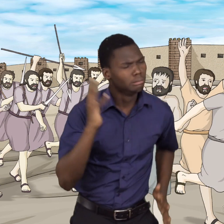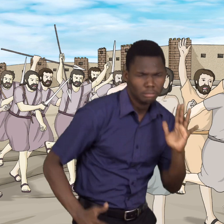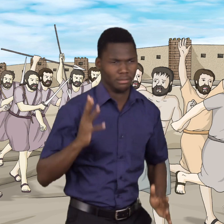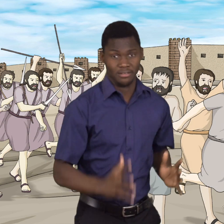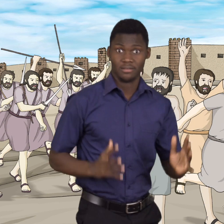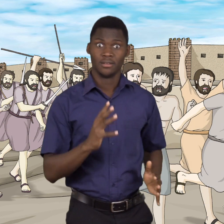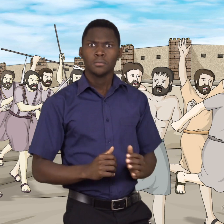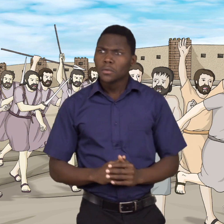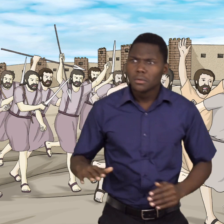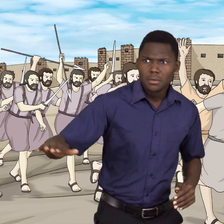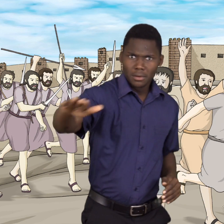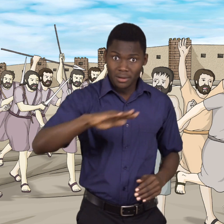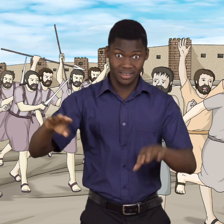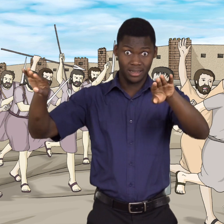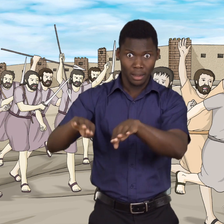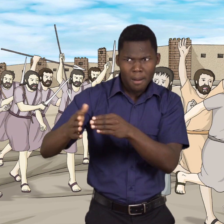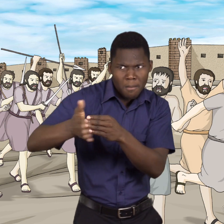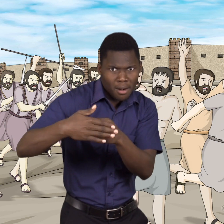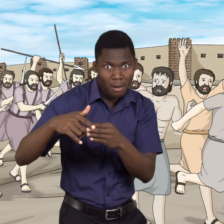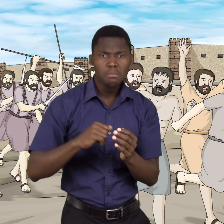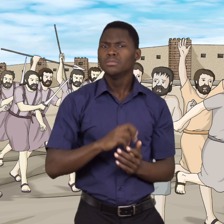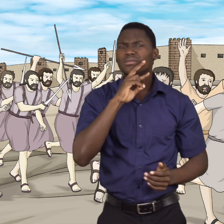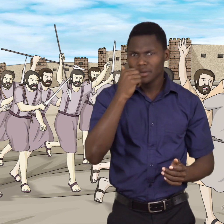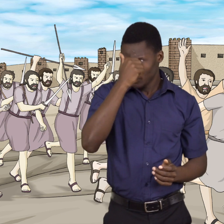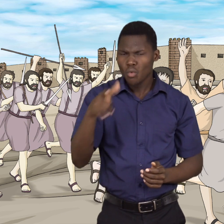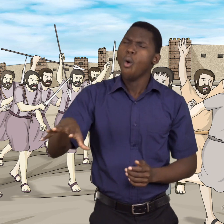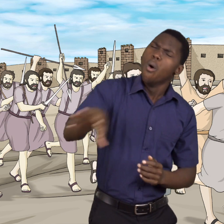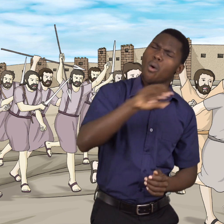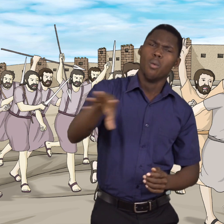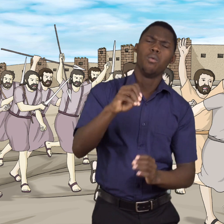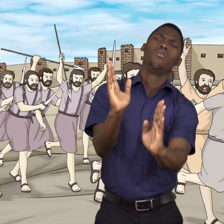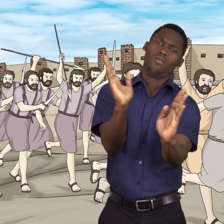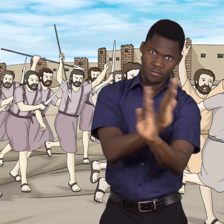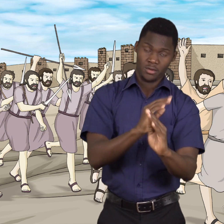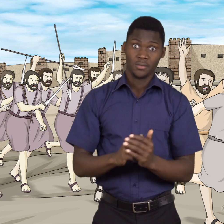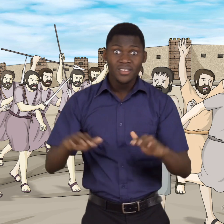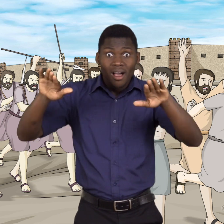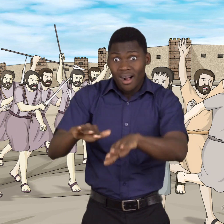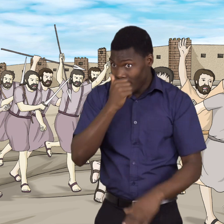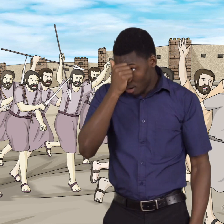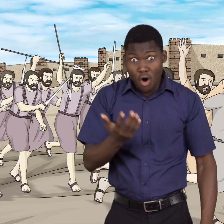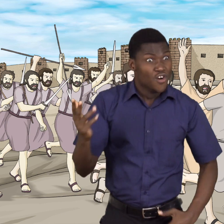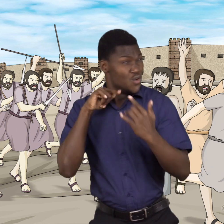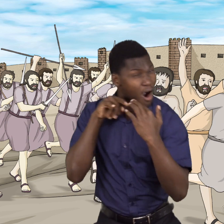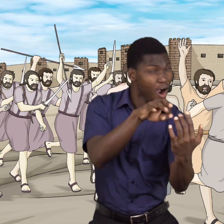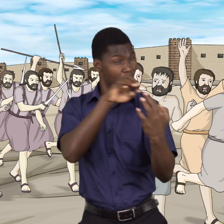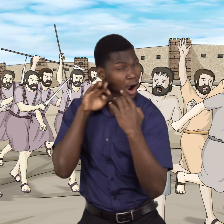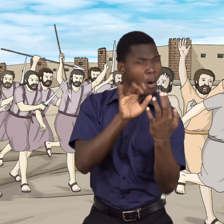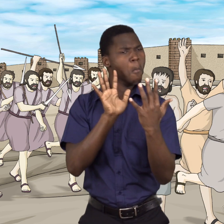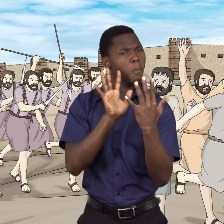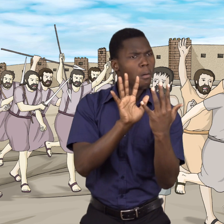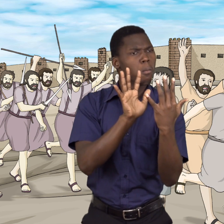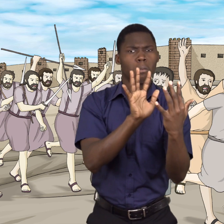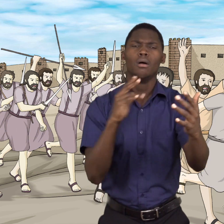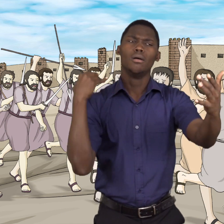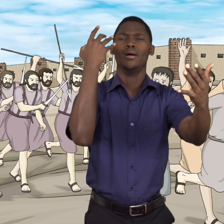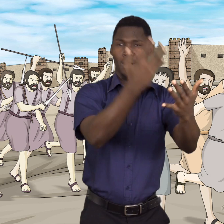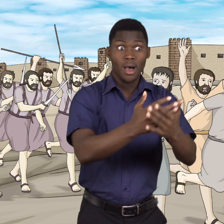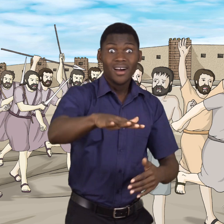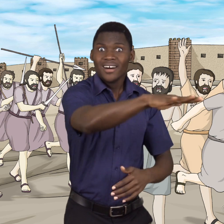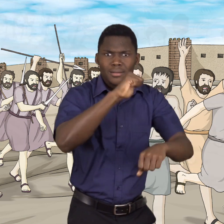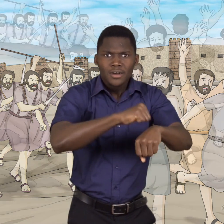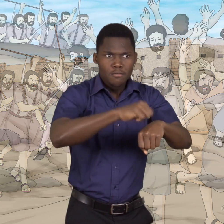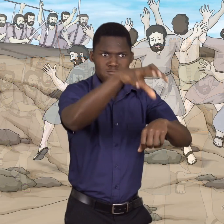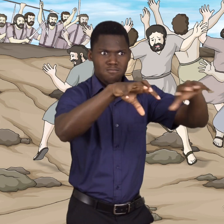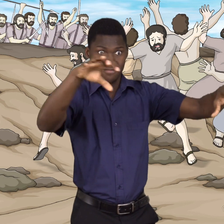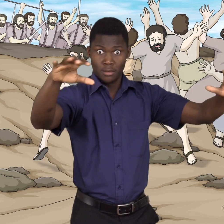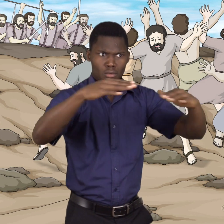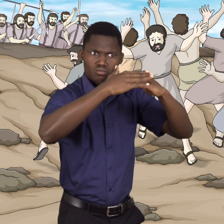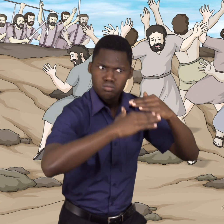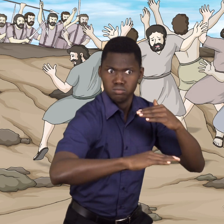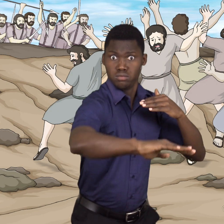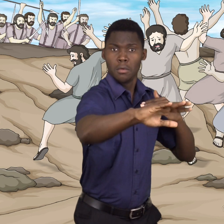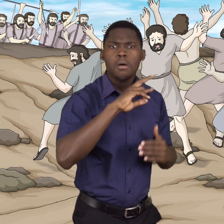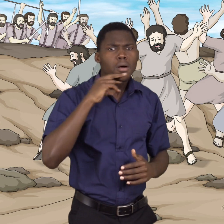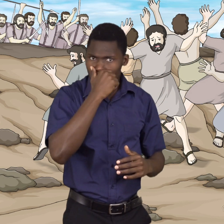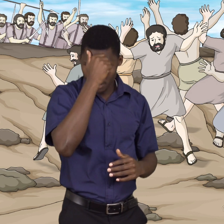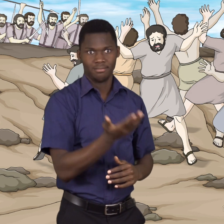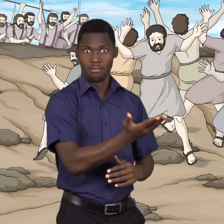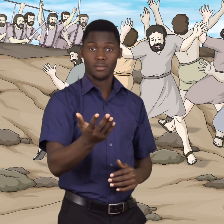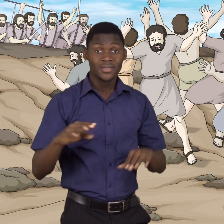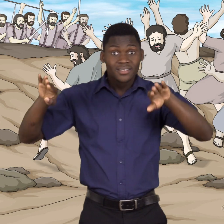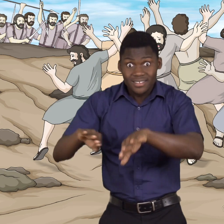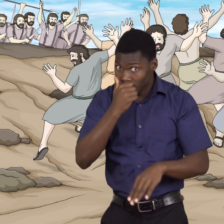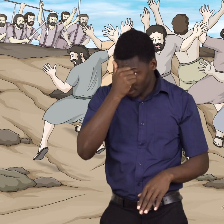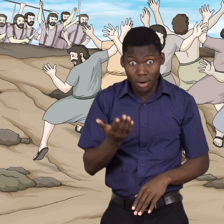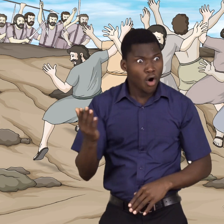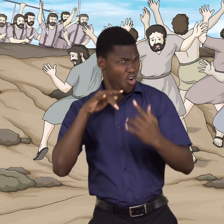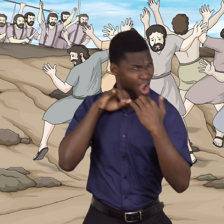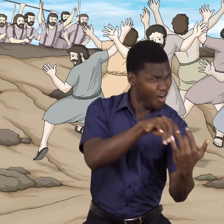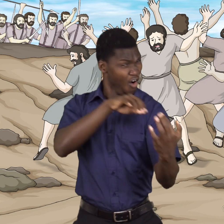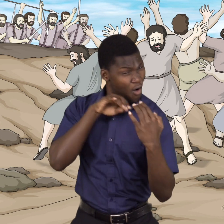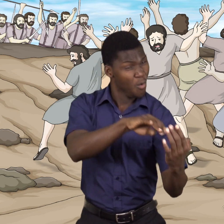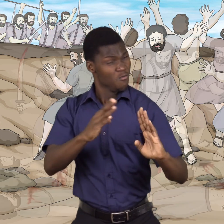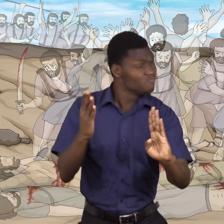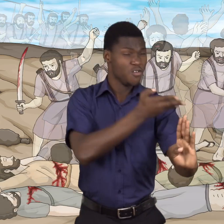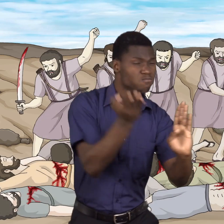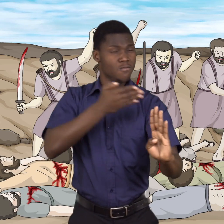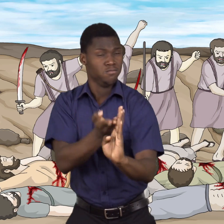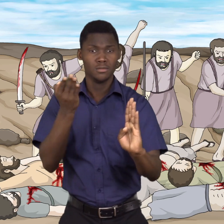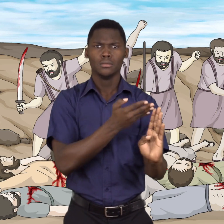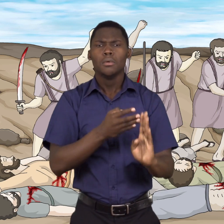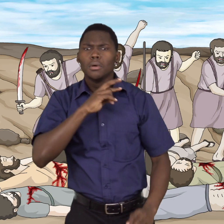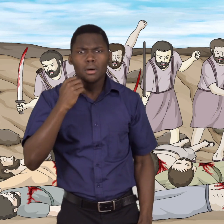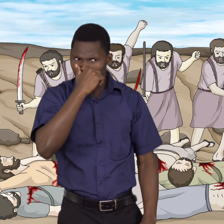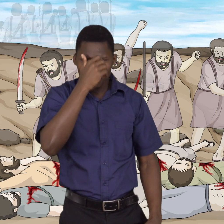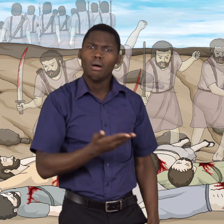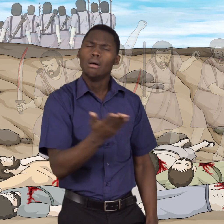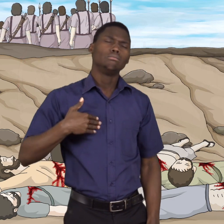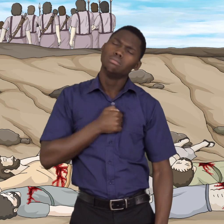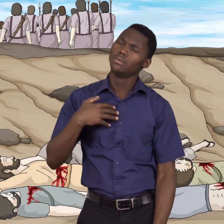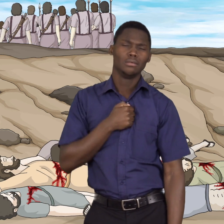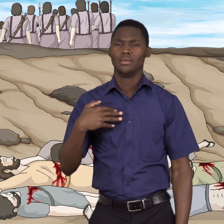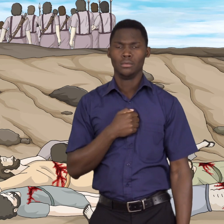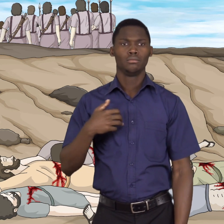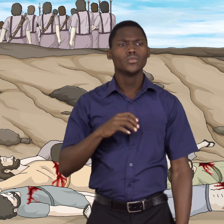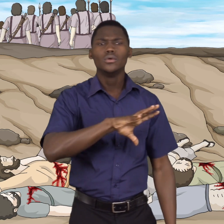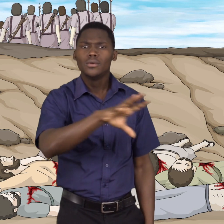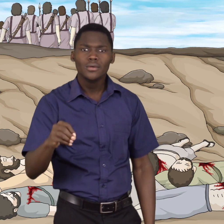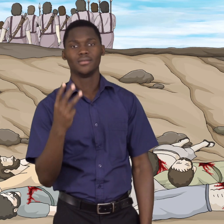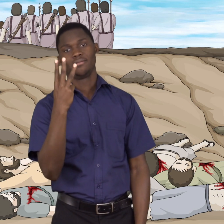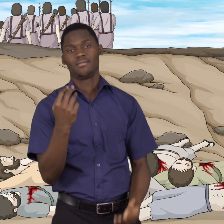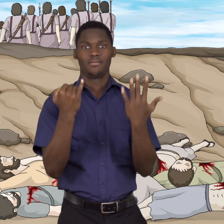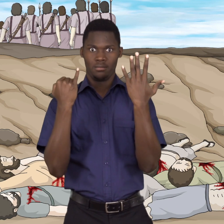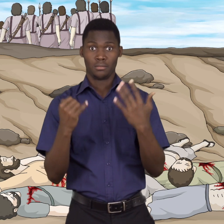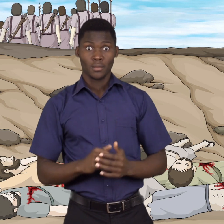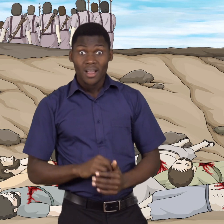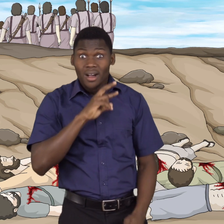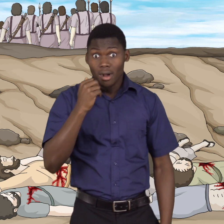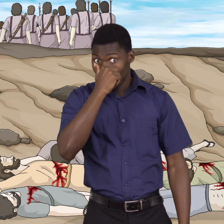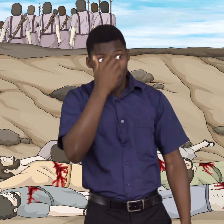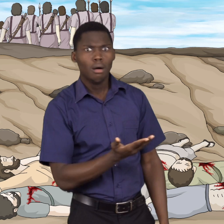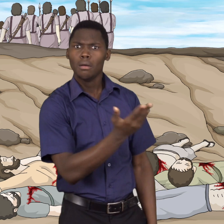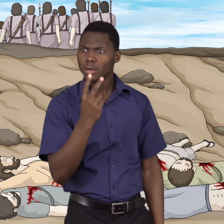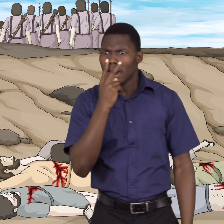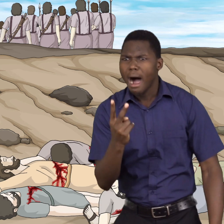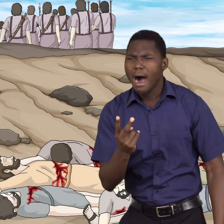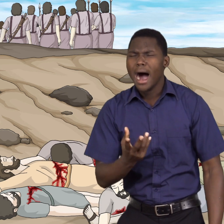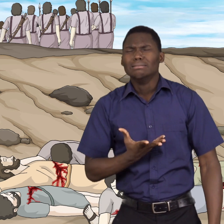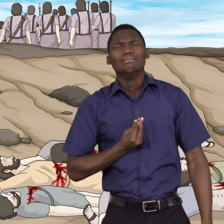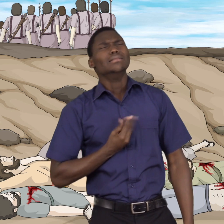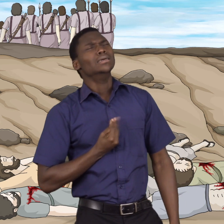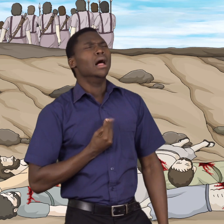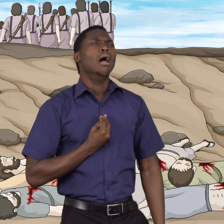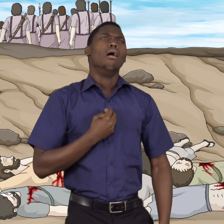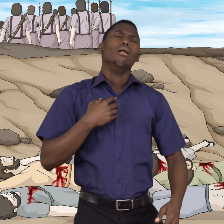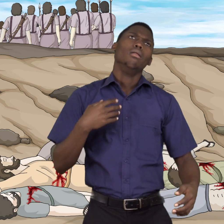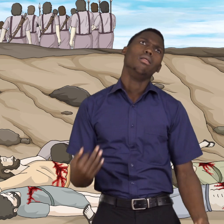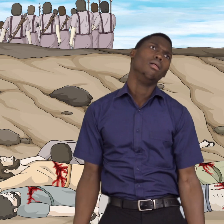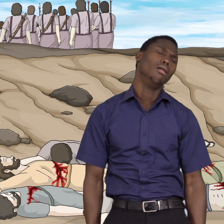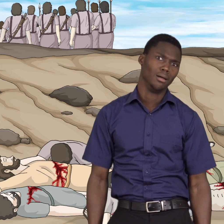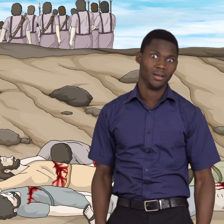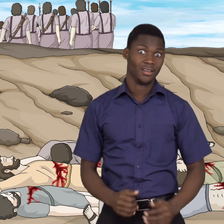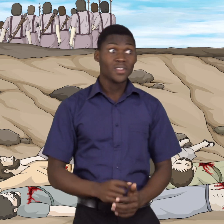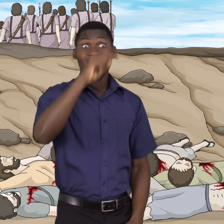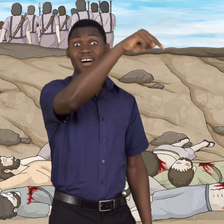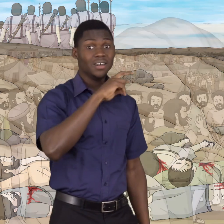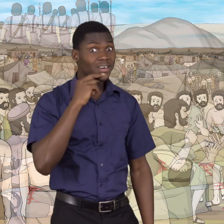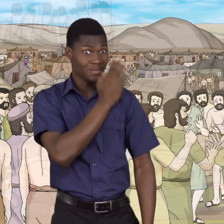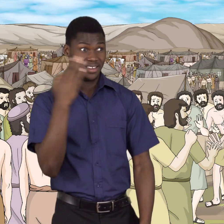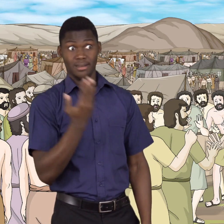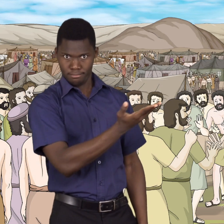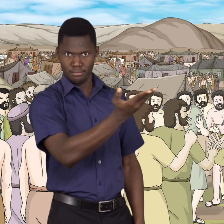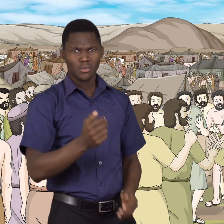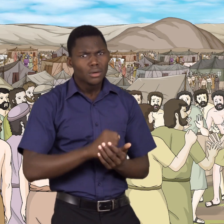And the men of Ai struck down about thirty-six of them, chasing them from the gate as far as the quarries and striking them down on the slopes.